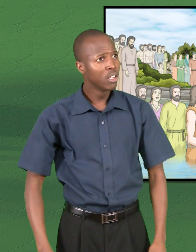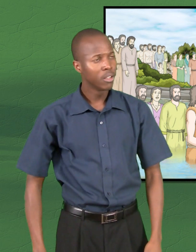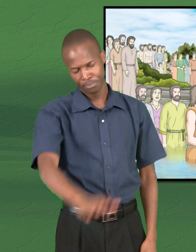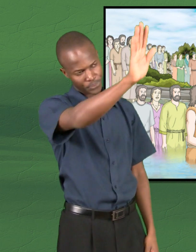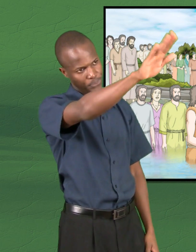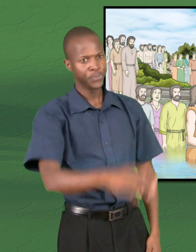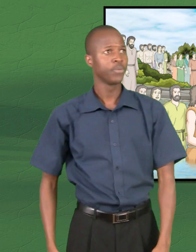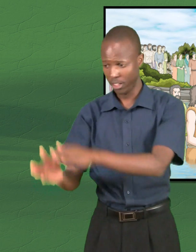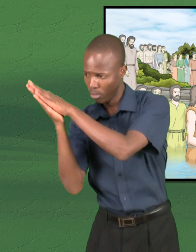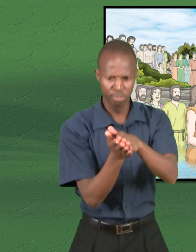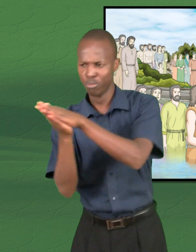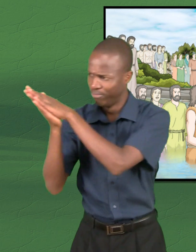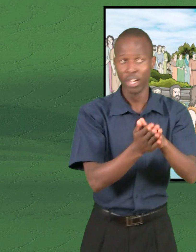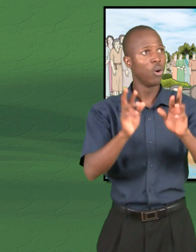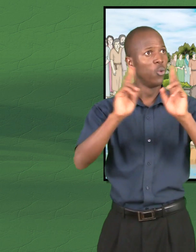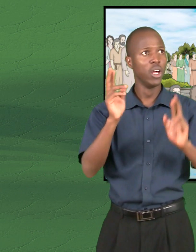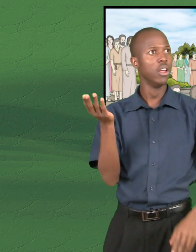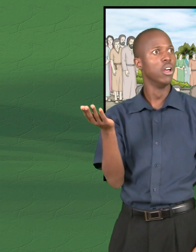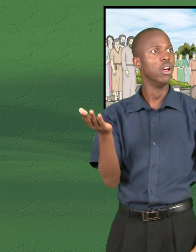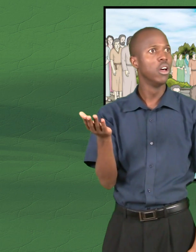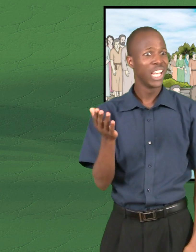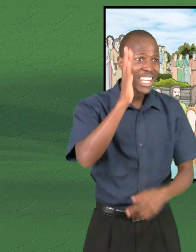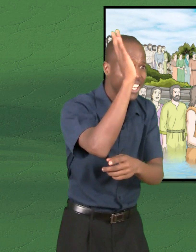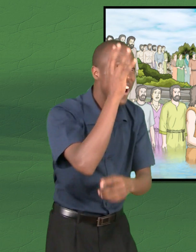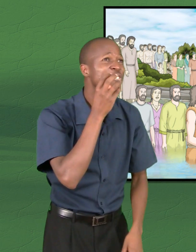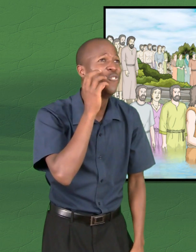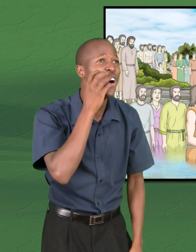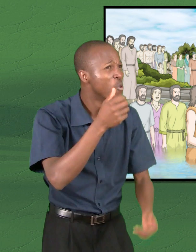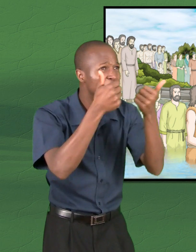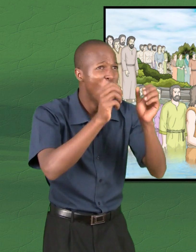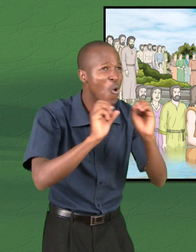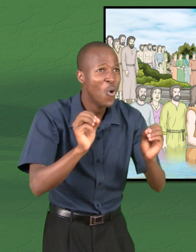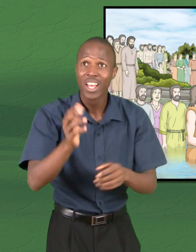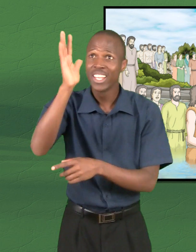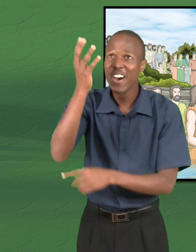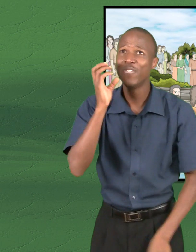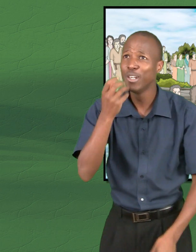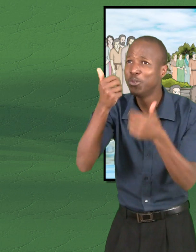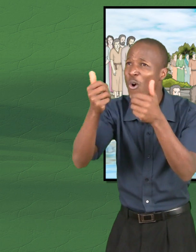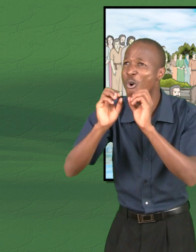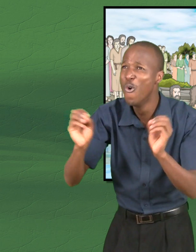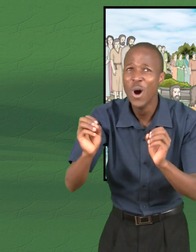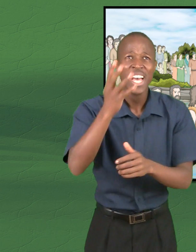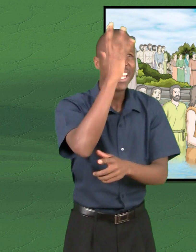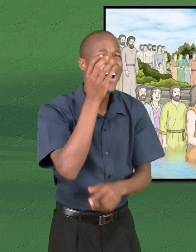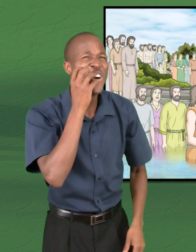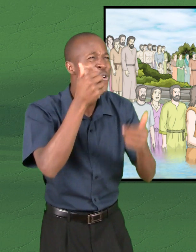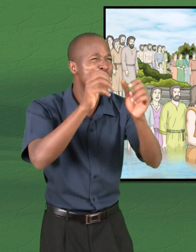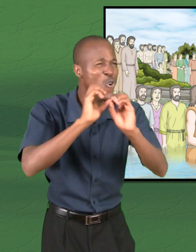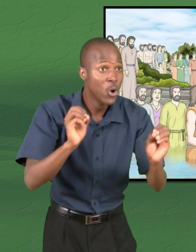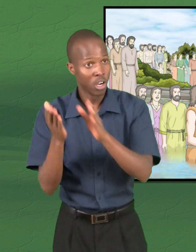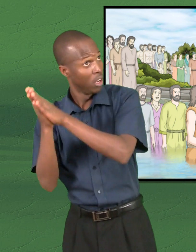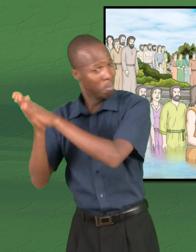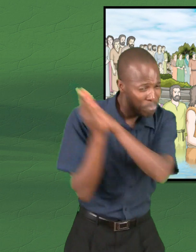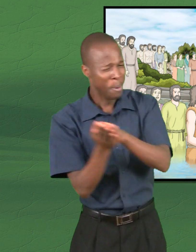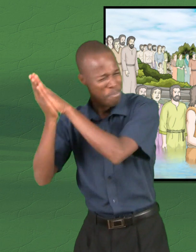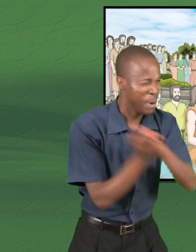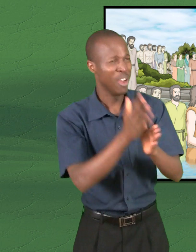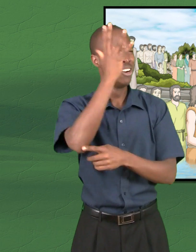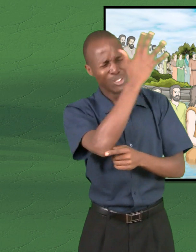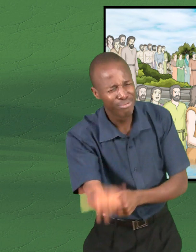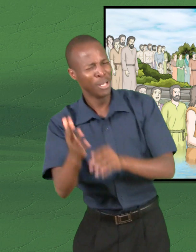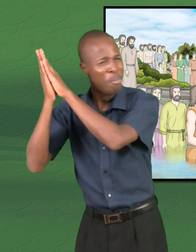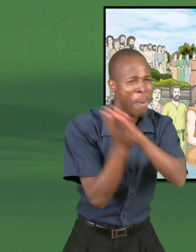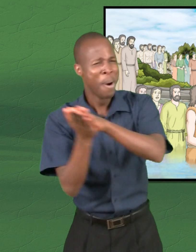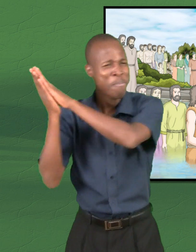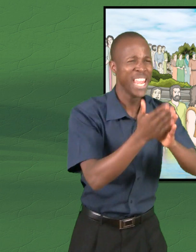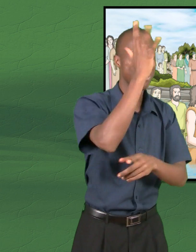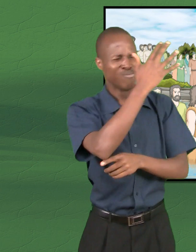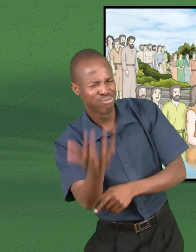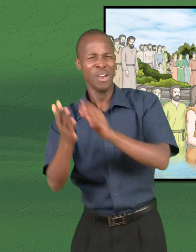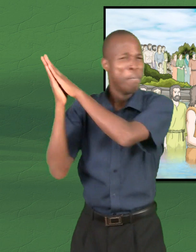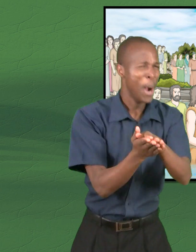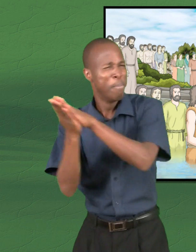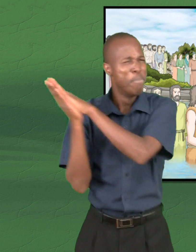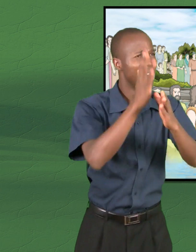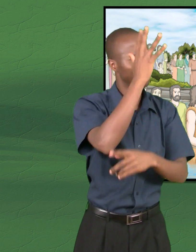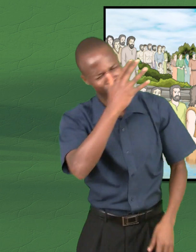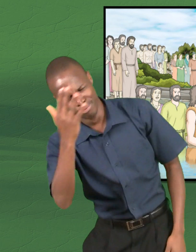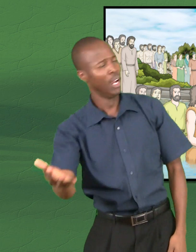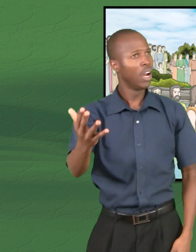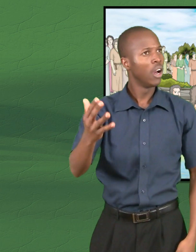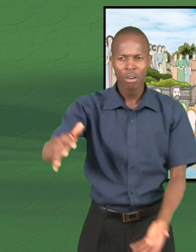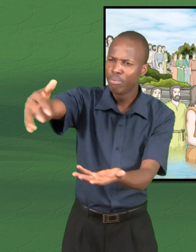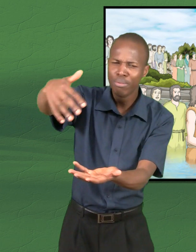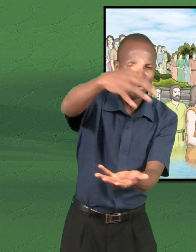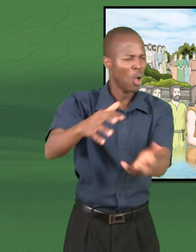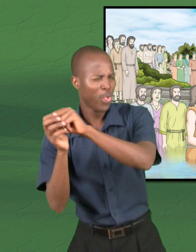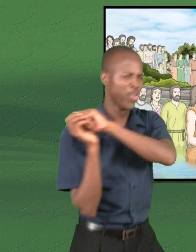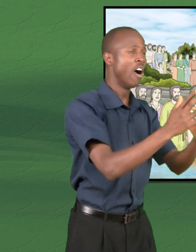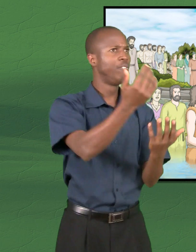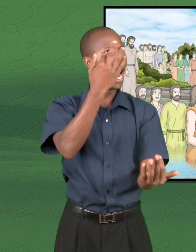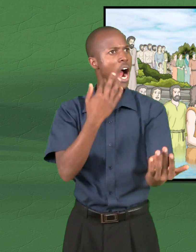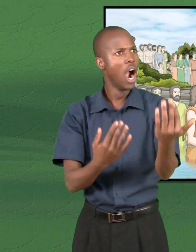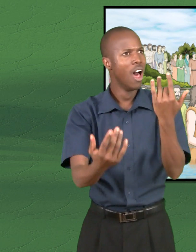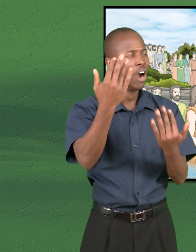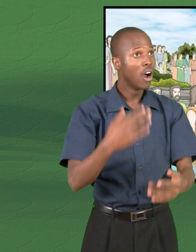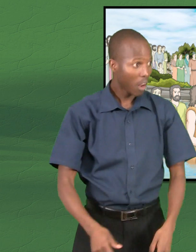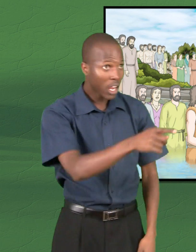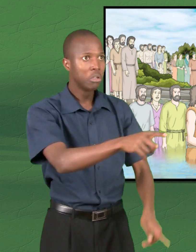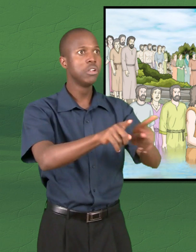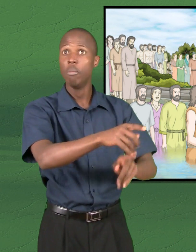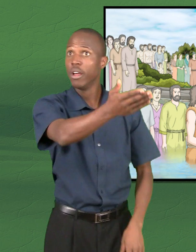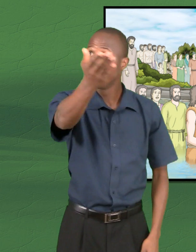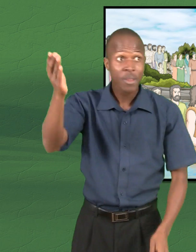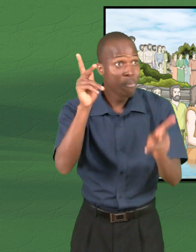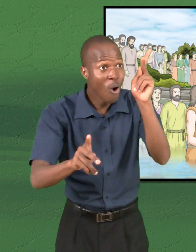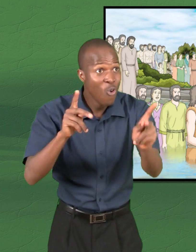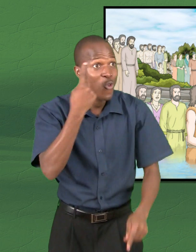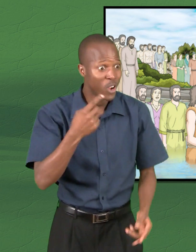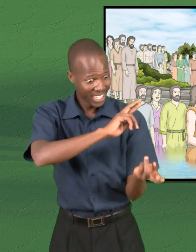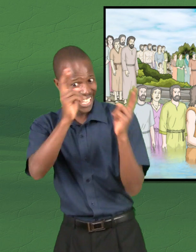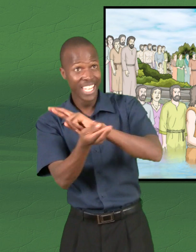The axe lies ready at the root of the trees, and every tree that does not produce good fruit will be cut down and thrown into the fire.